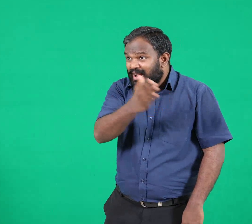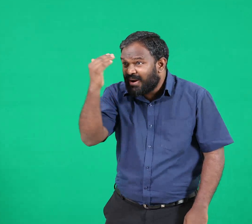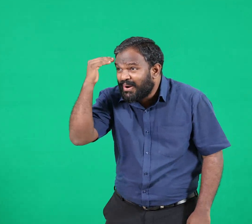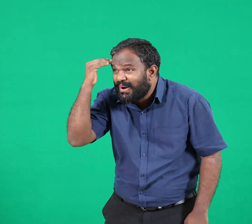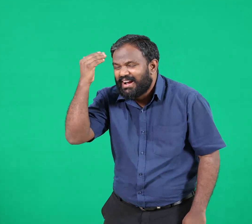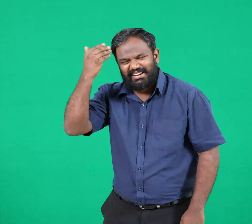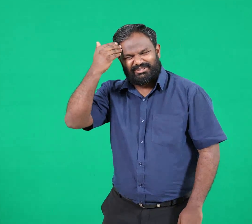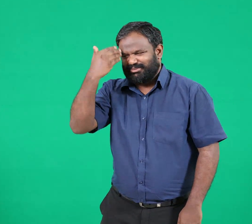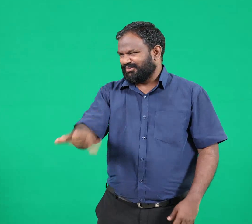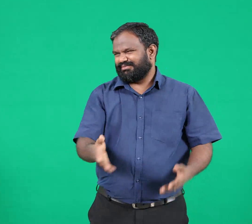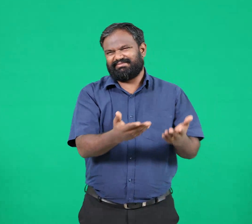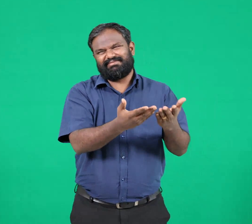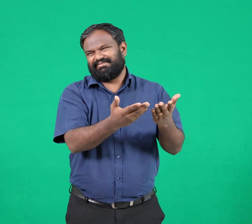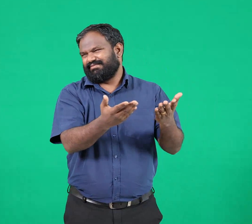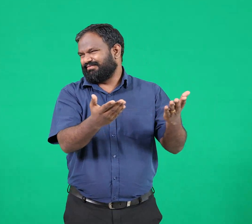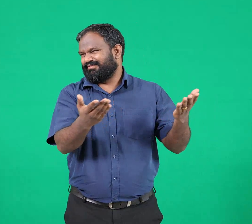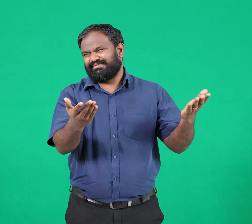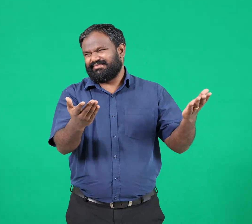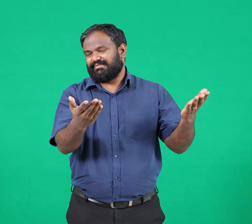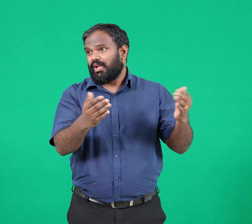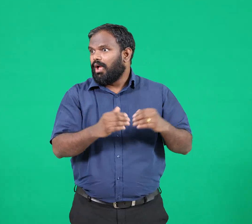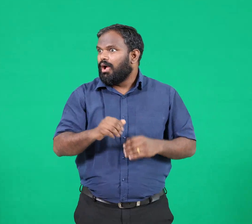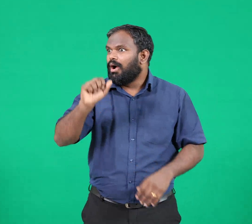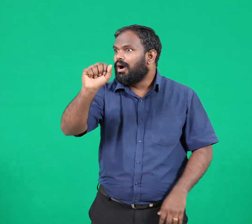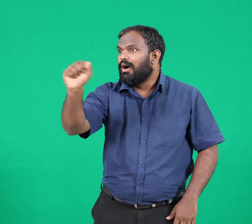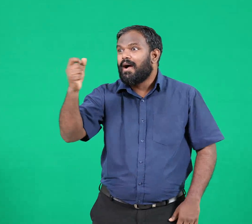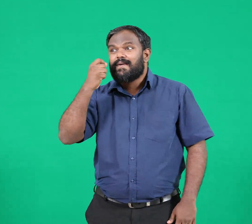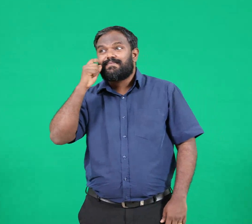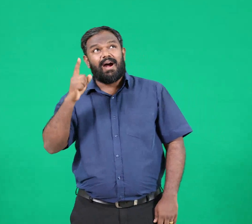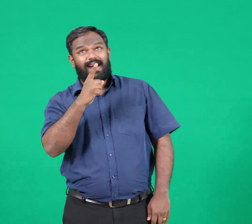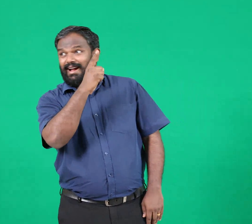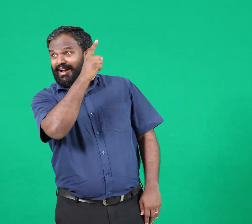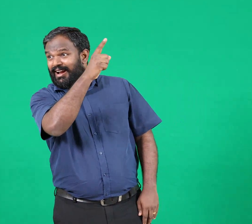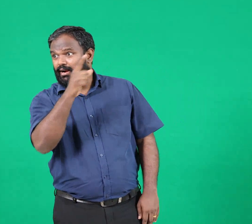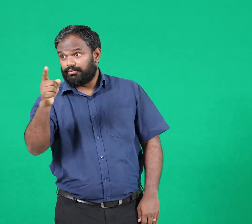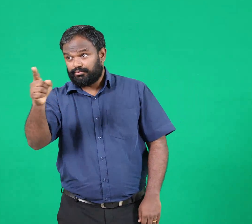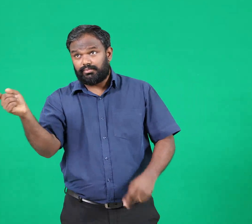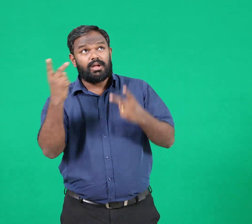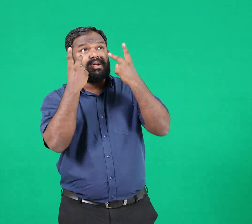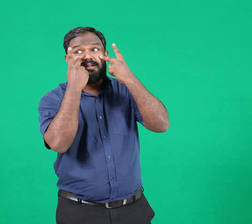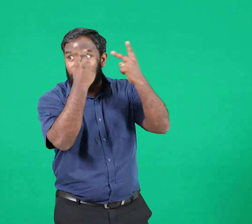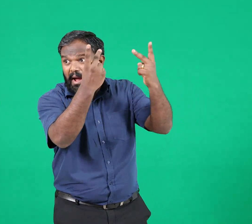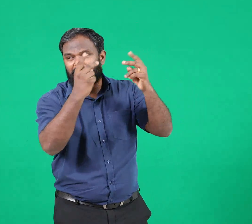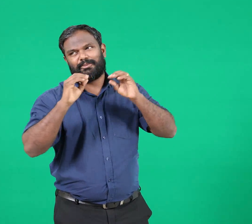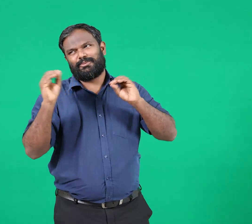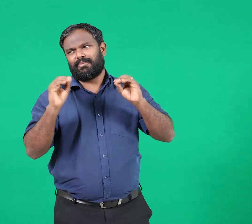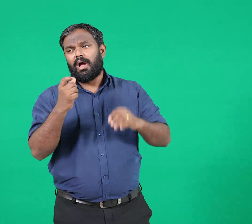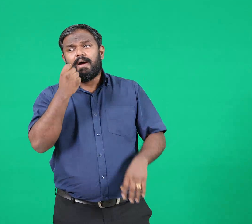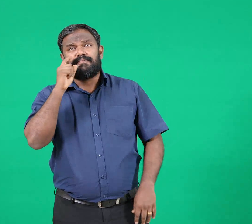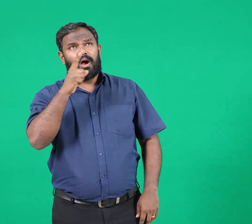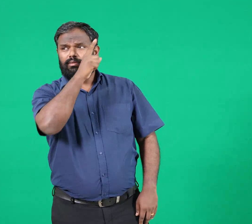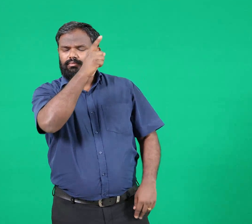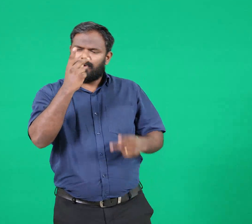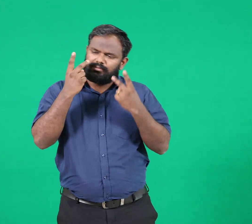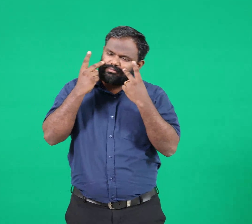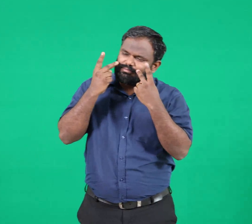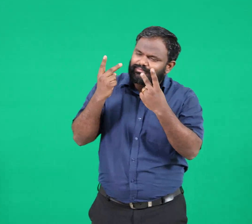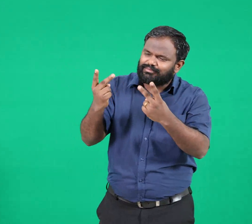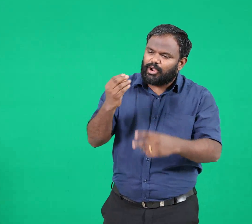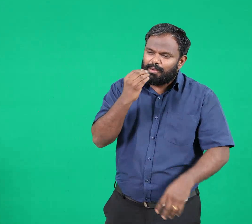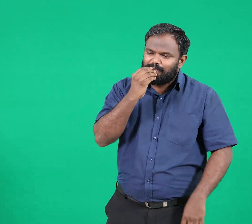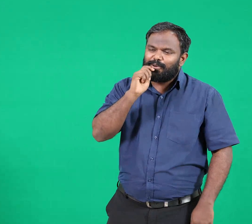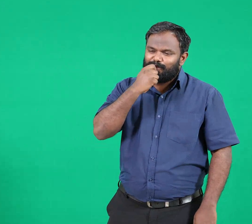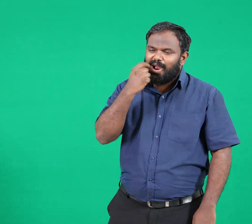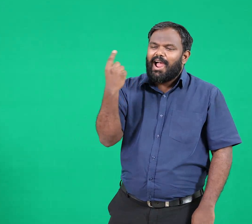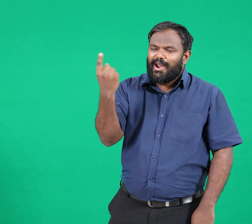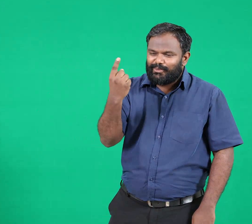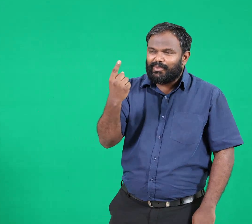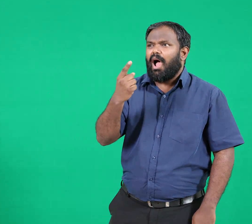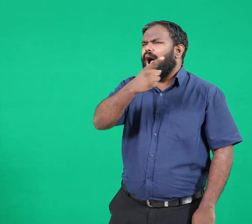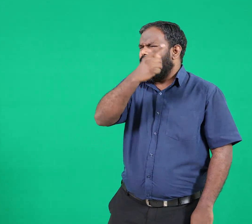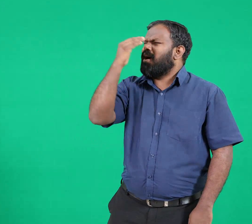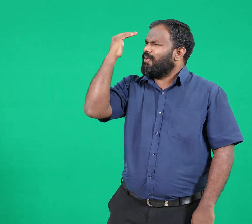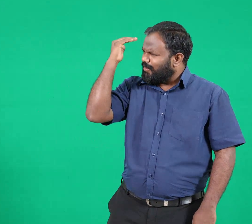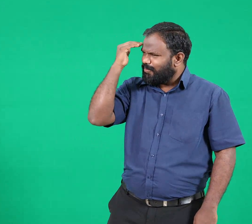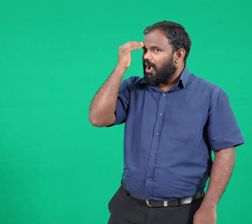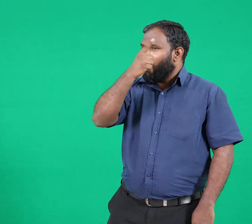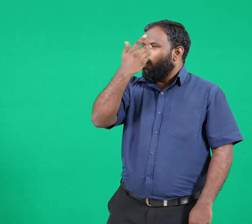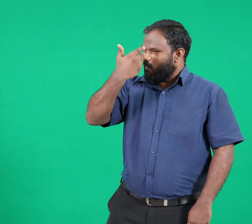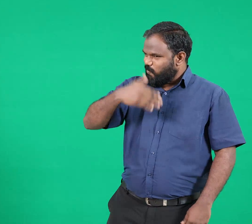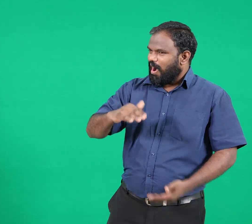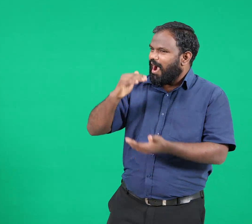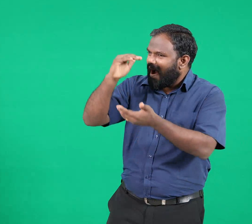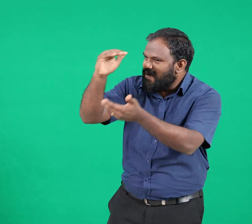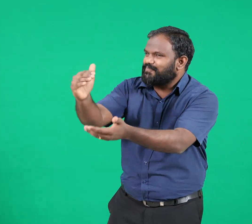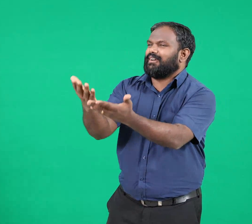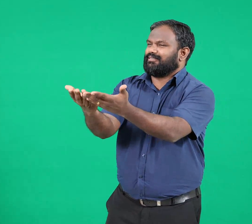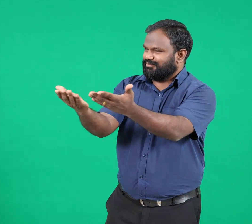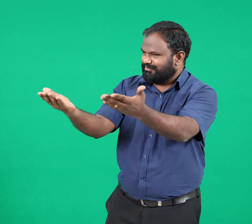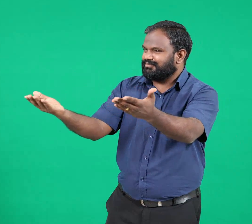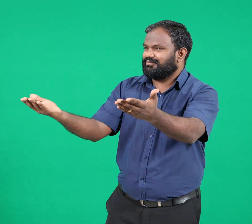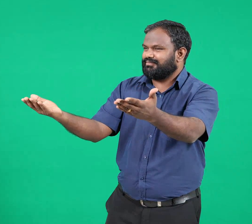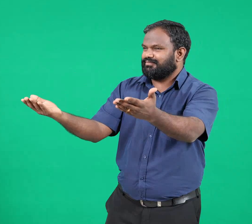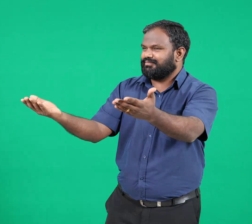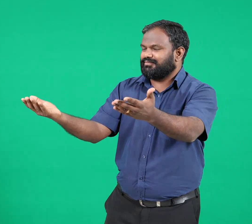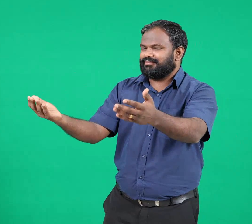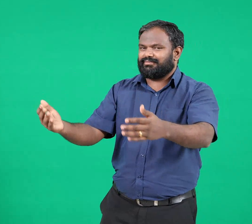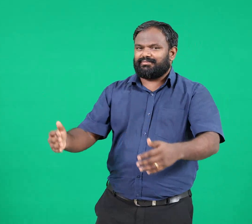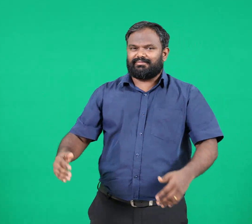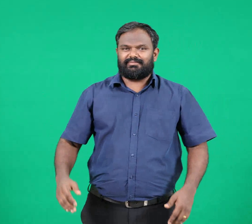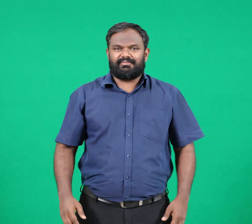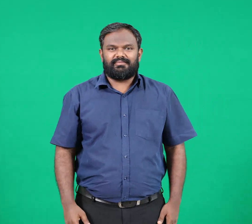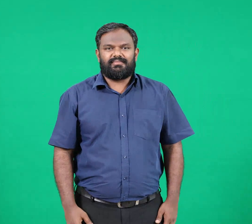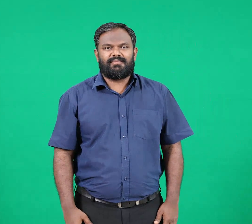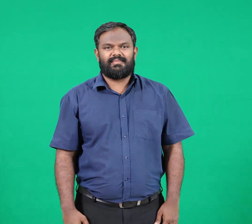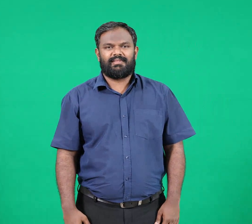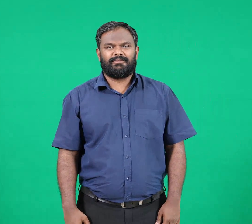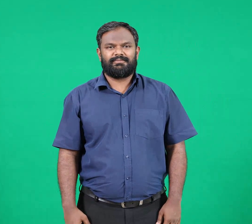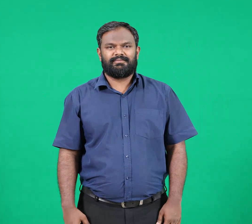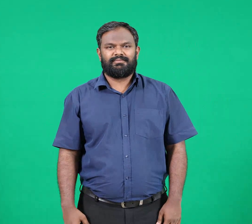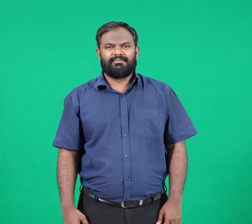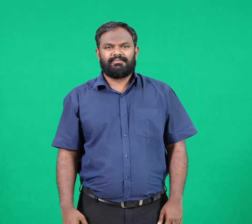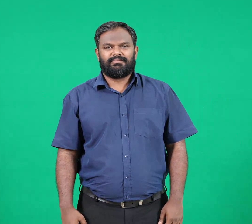And your Father, who sees what is done in secret, will reward you.